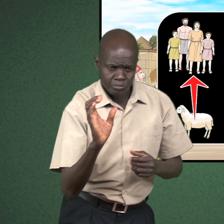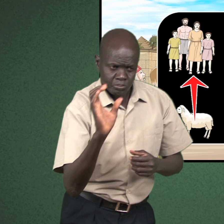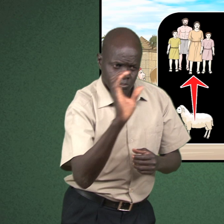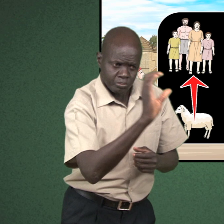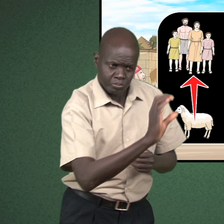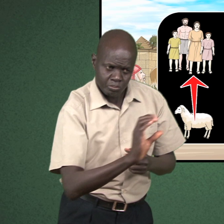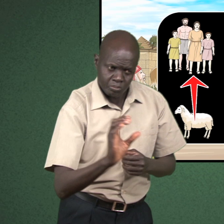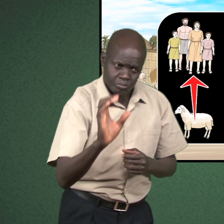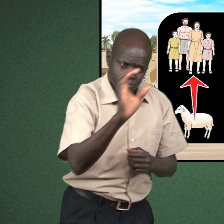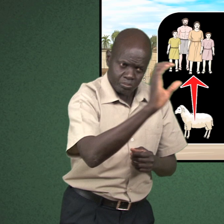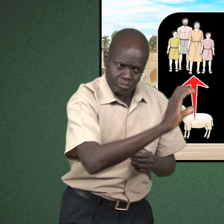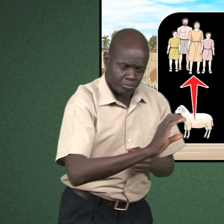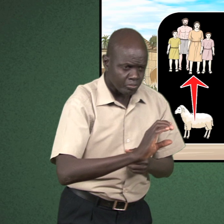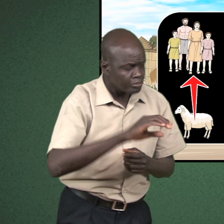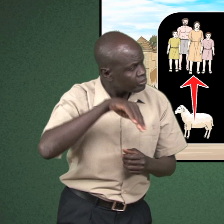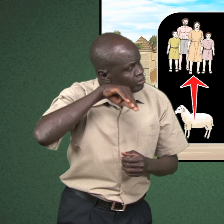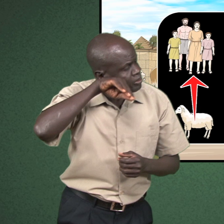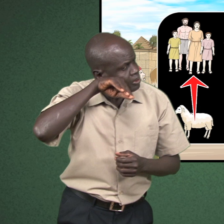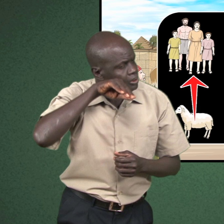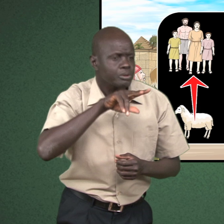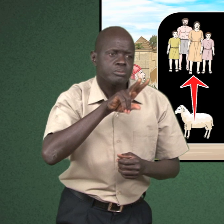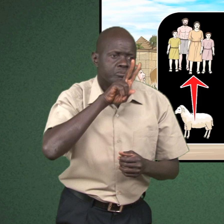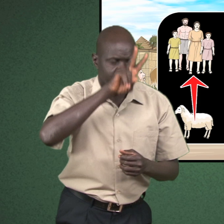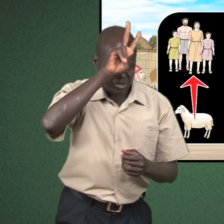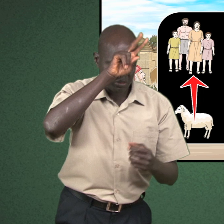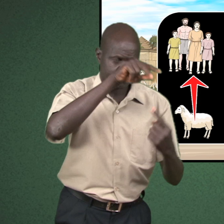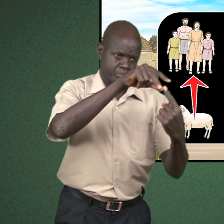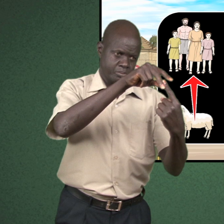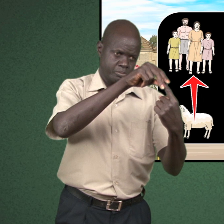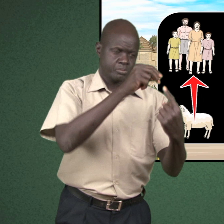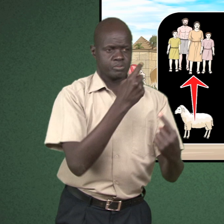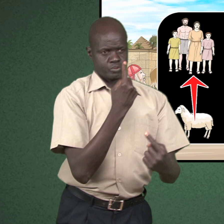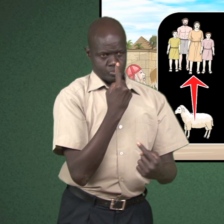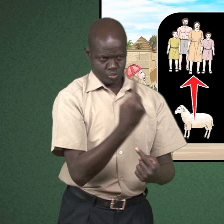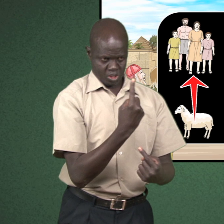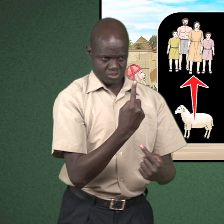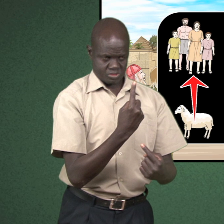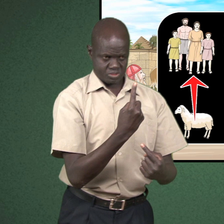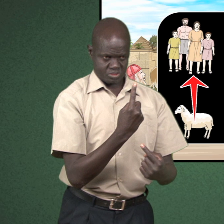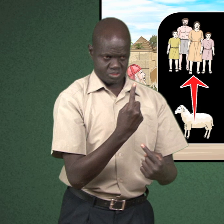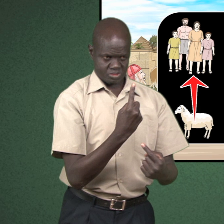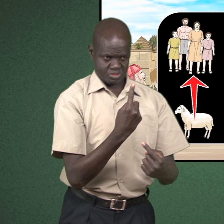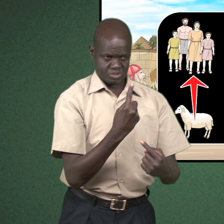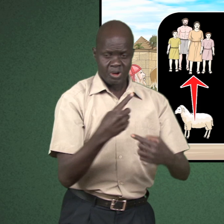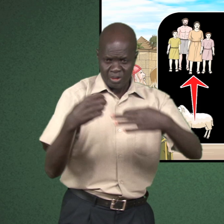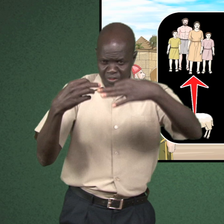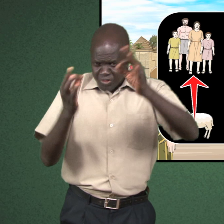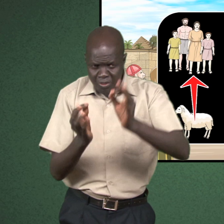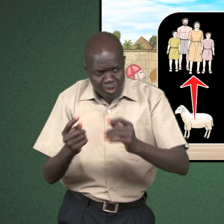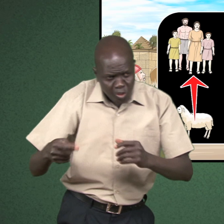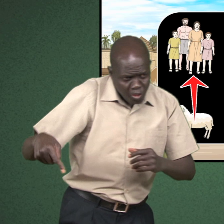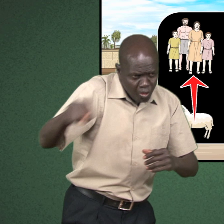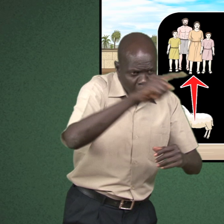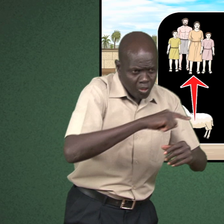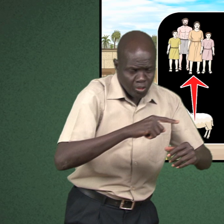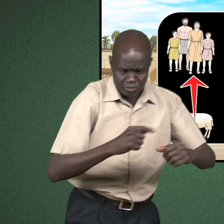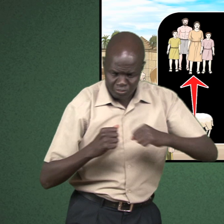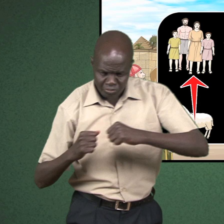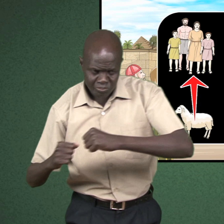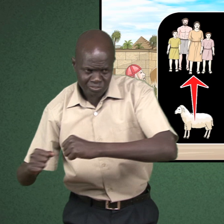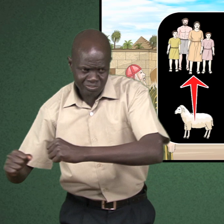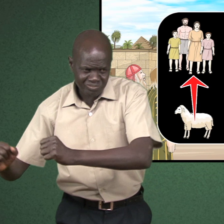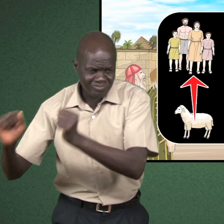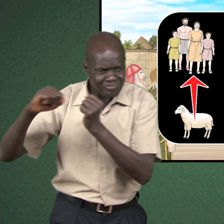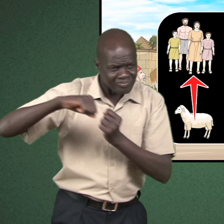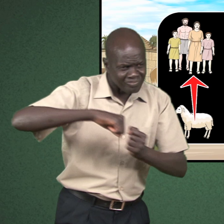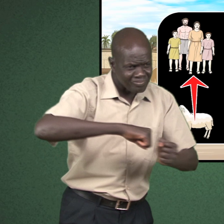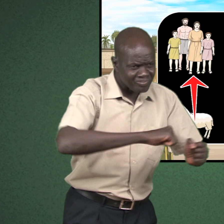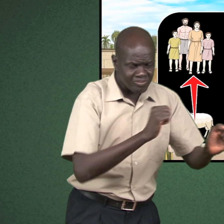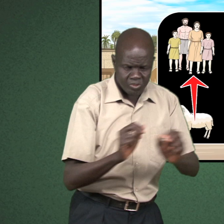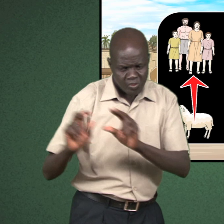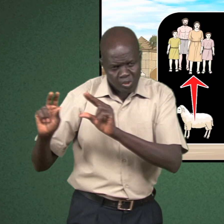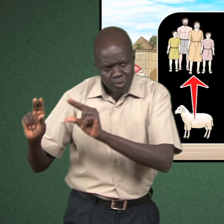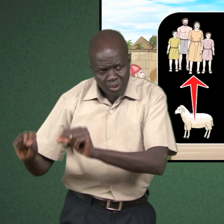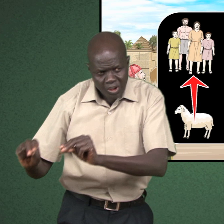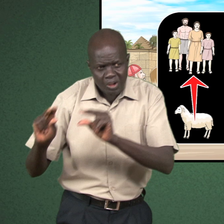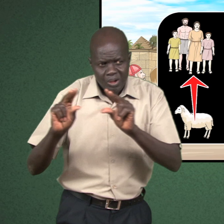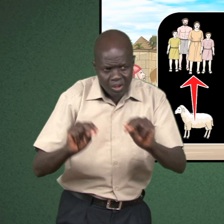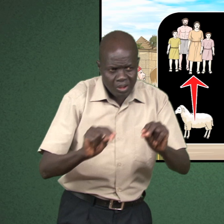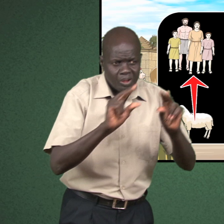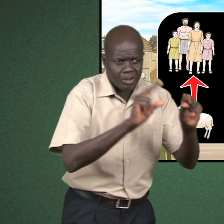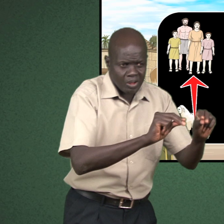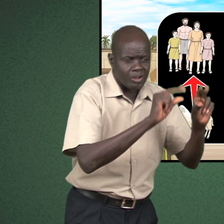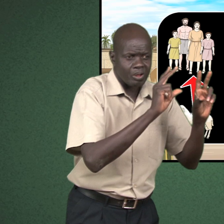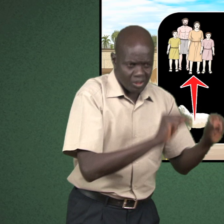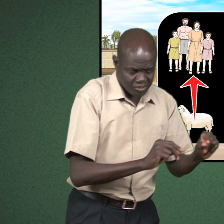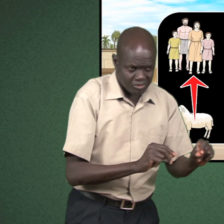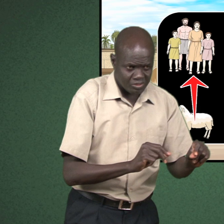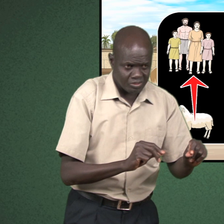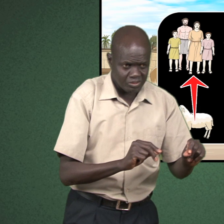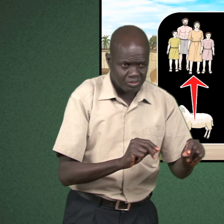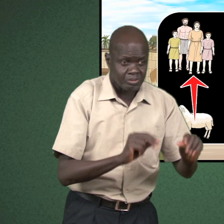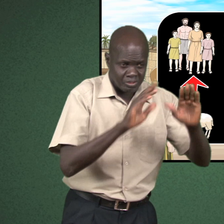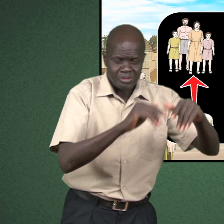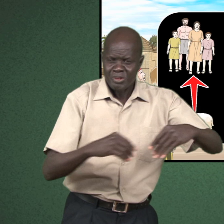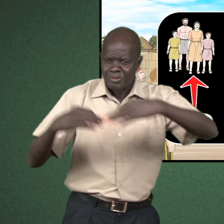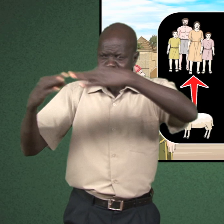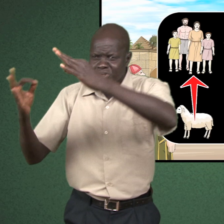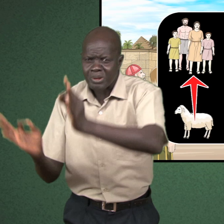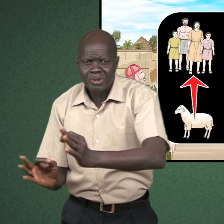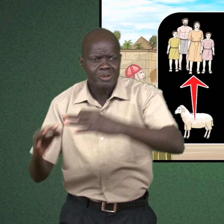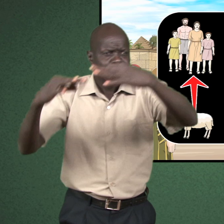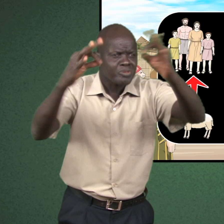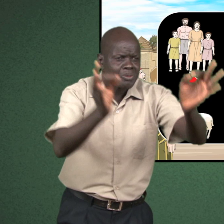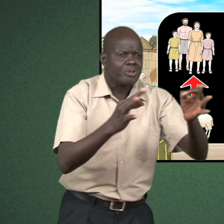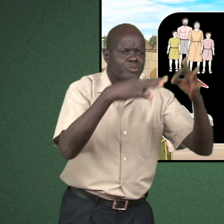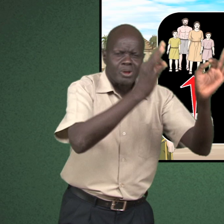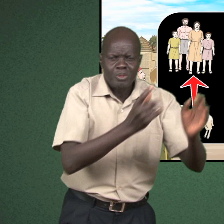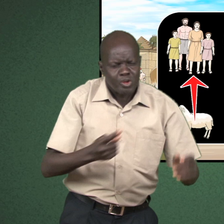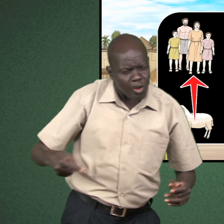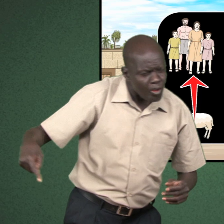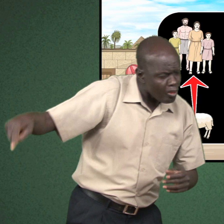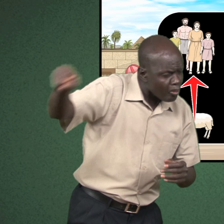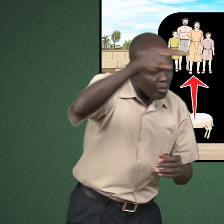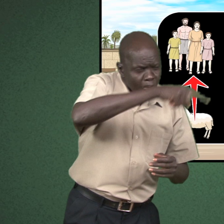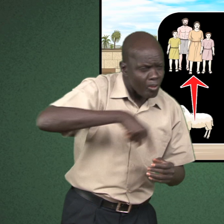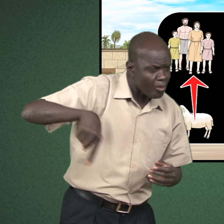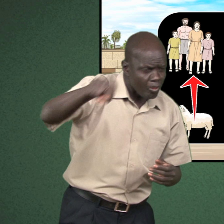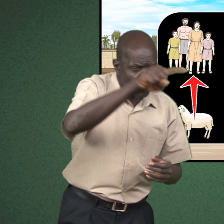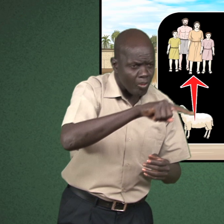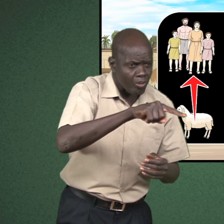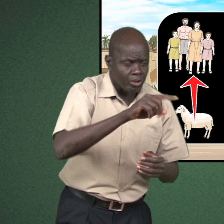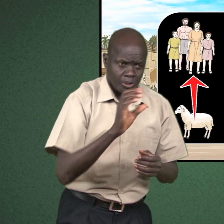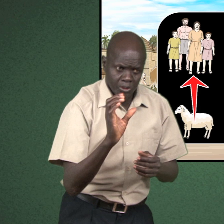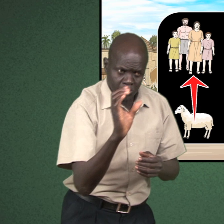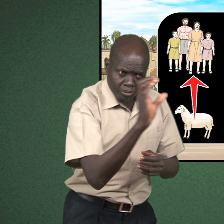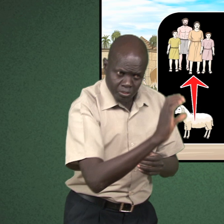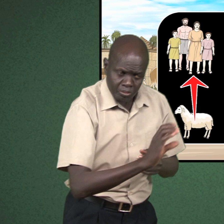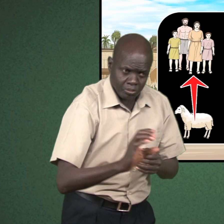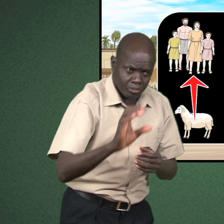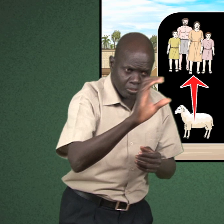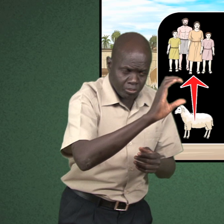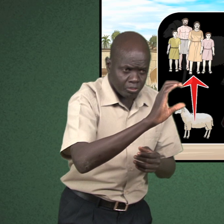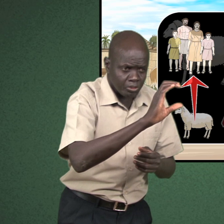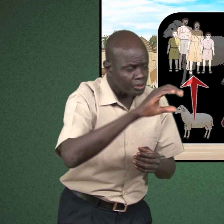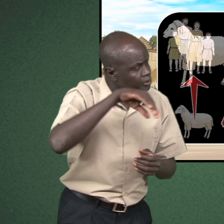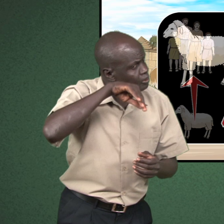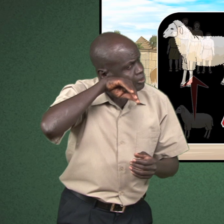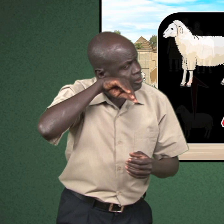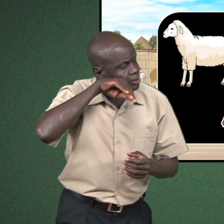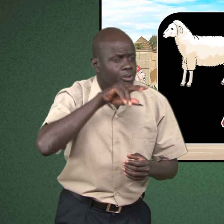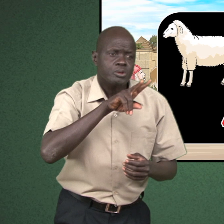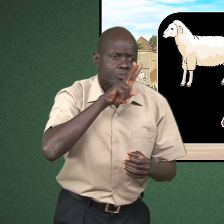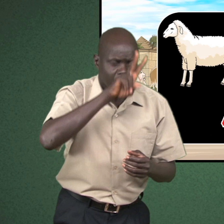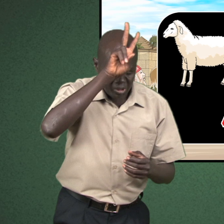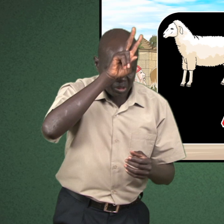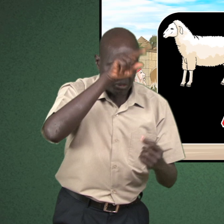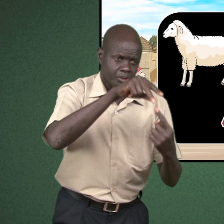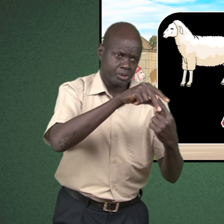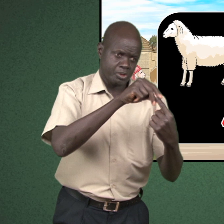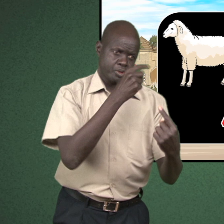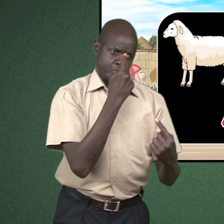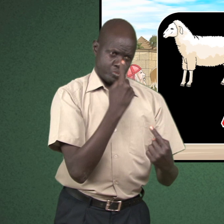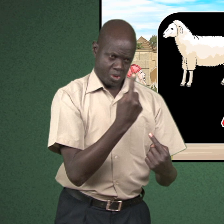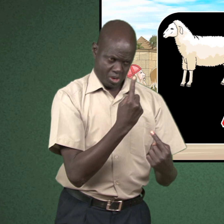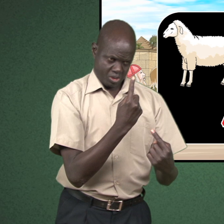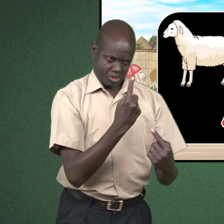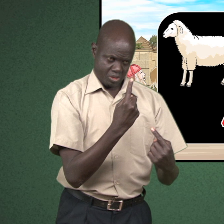If the household is too small for a whole lamb, they are to share with the nearest neighbor based on the number of people, and apportion the lamb accordingly.